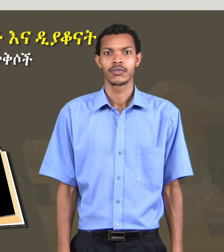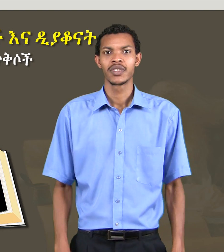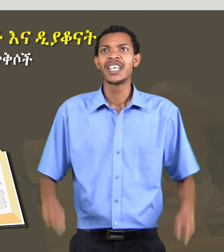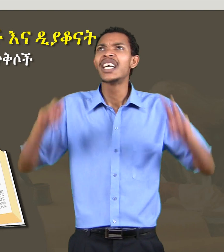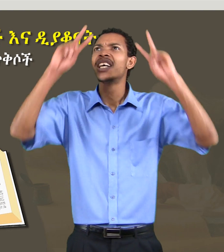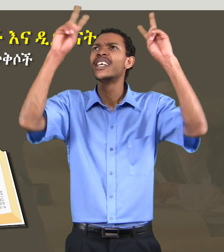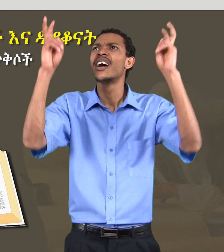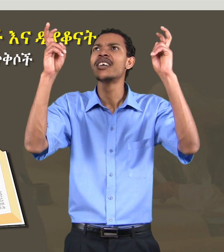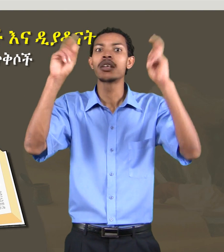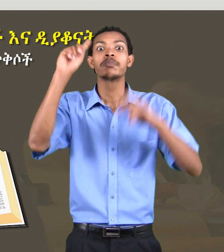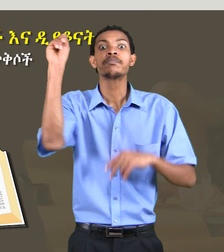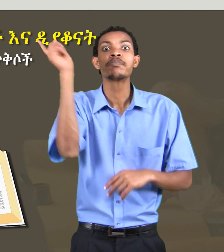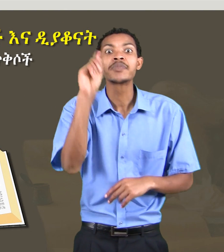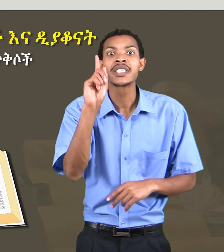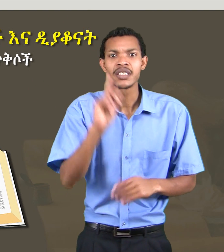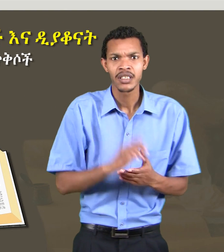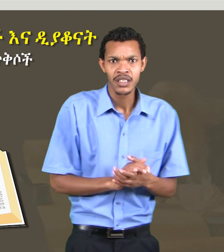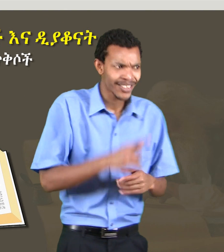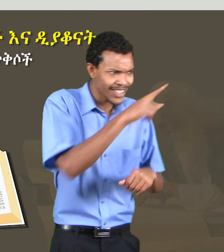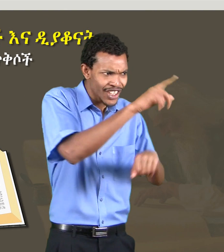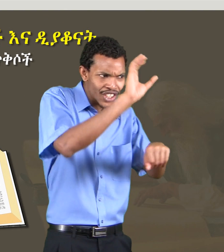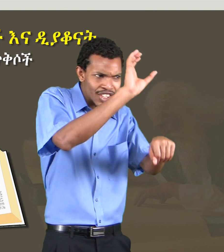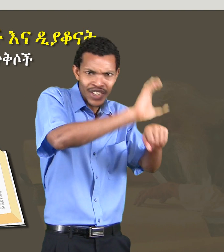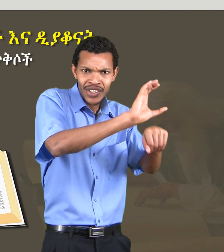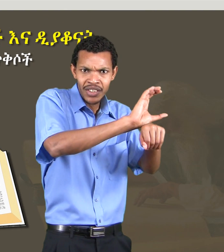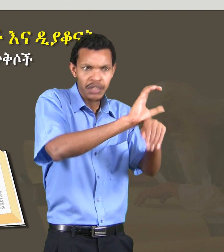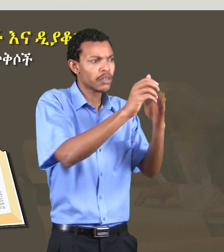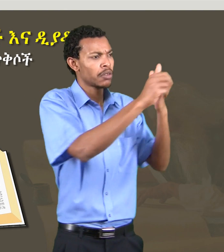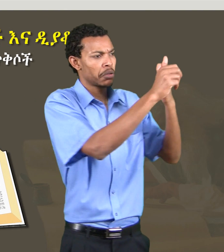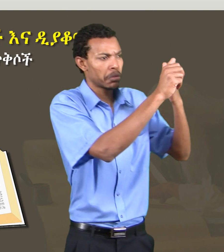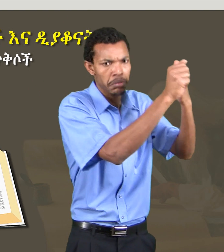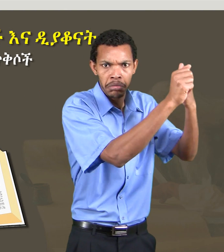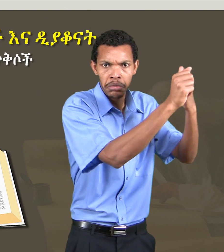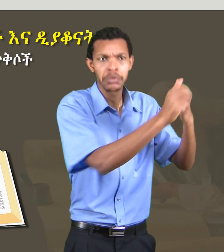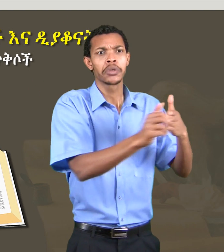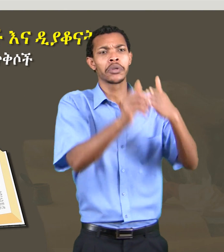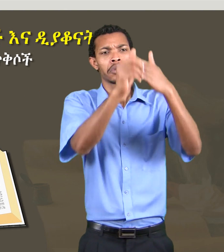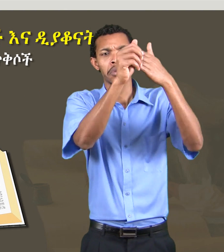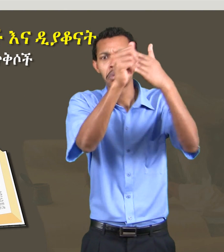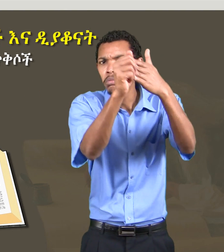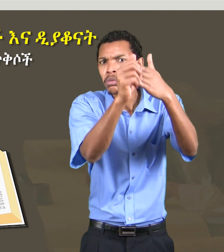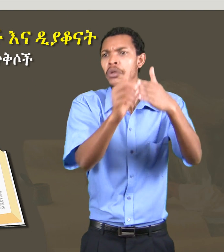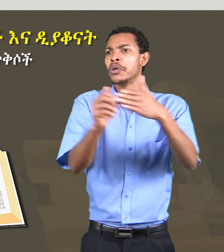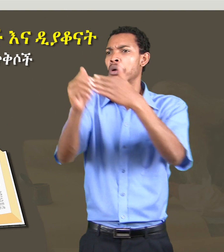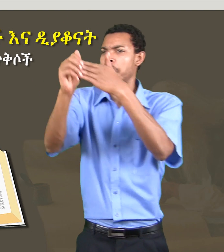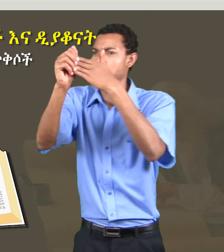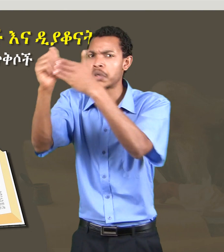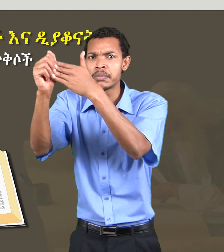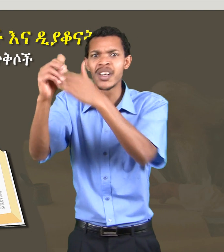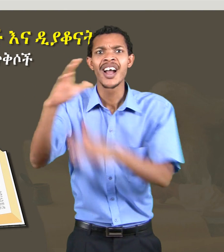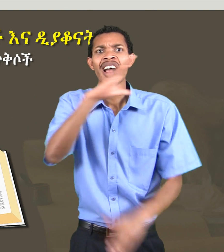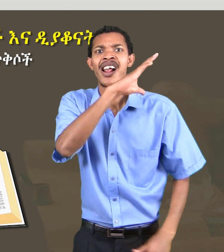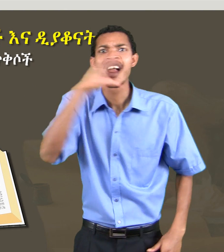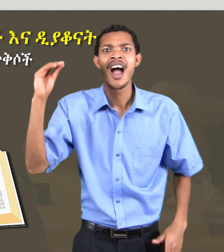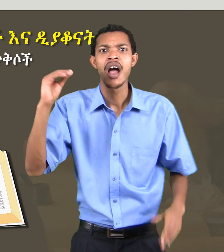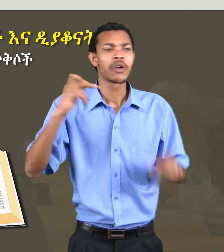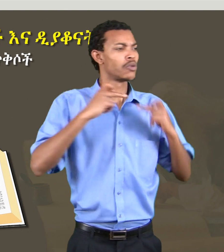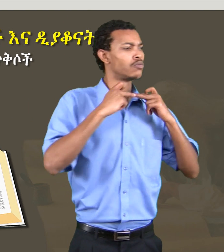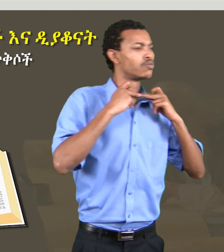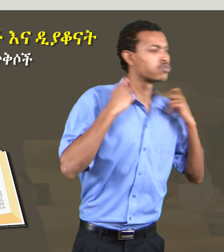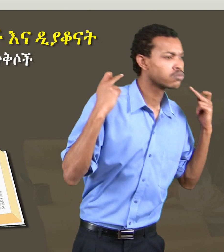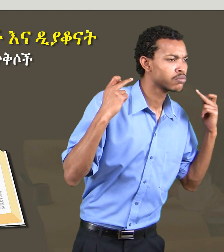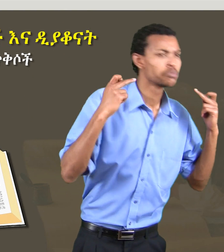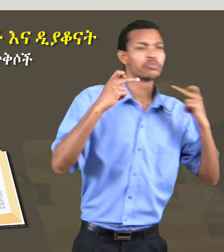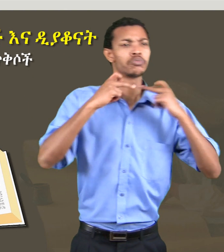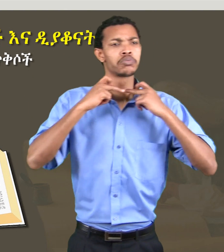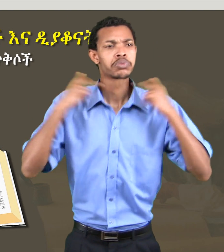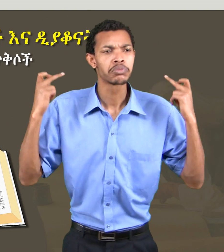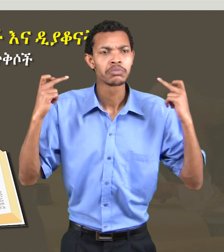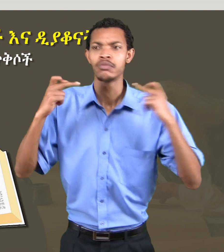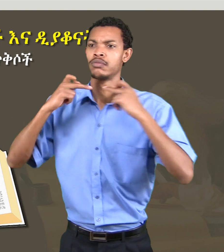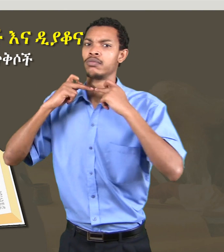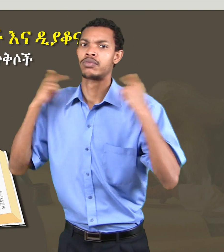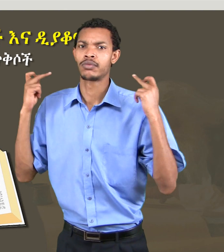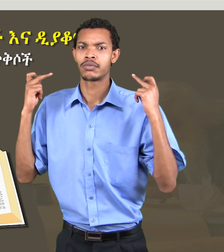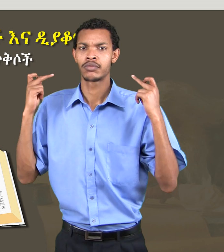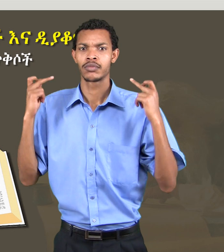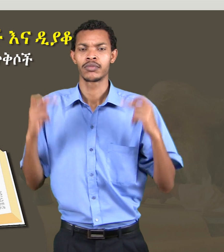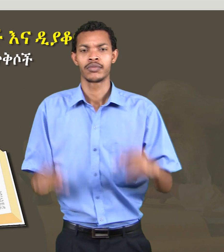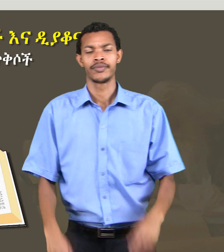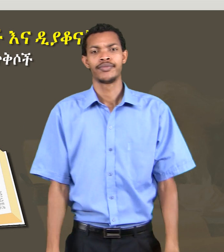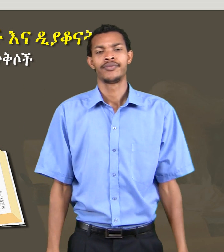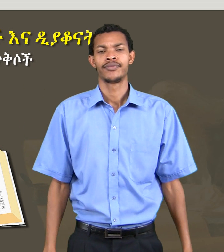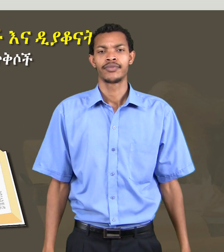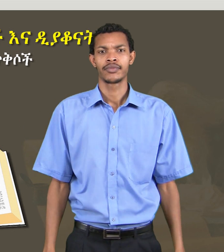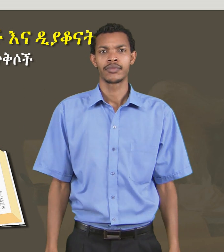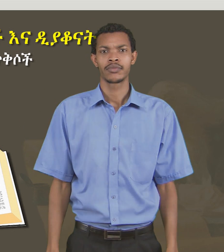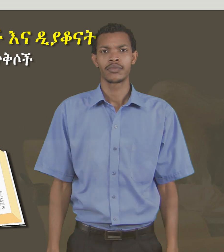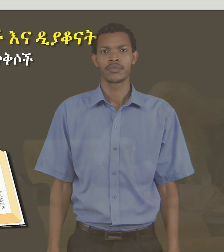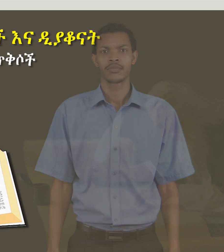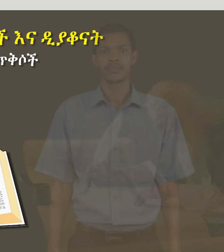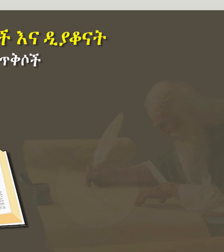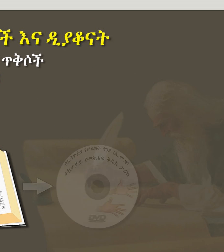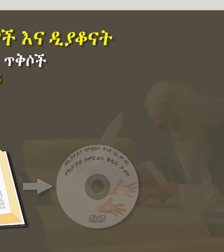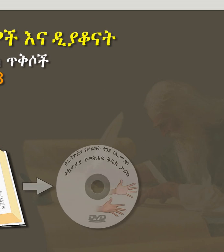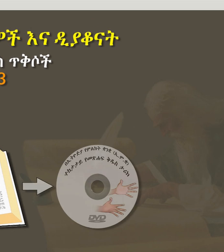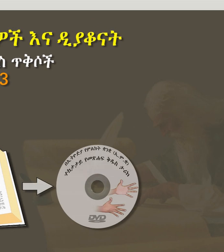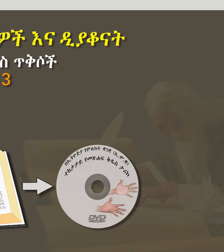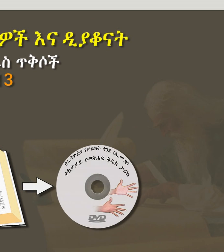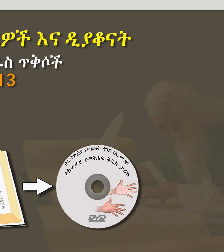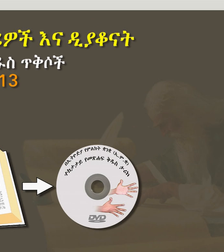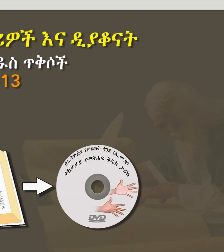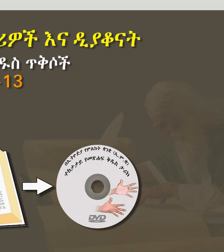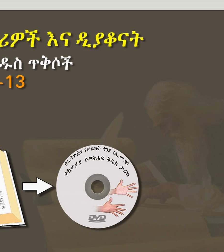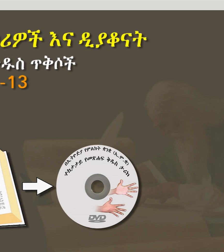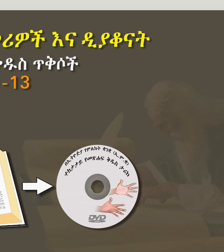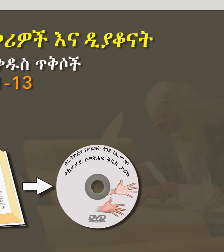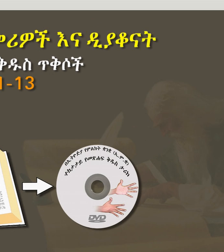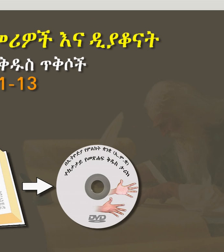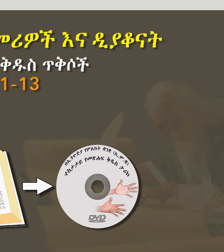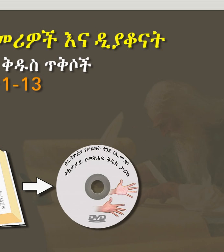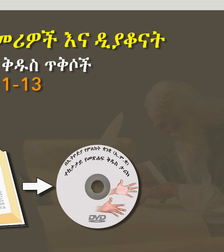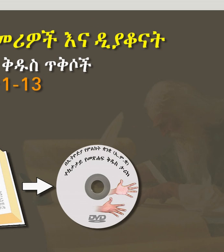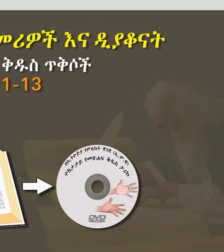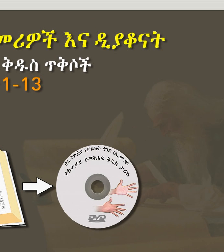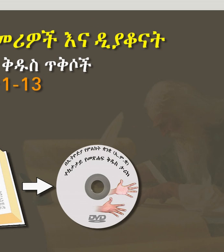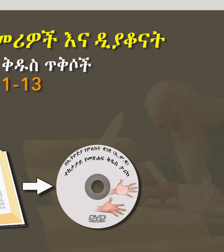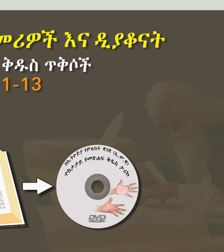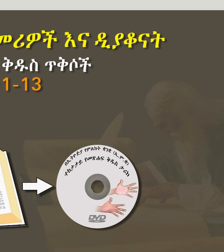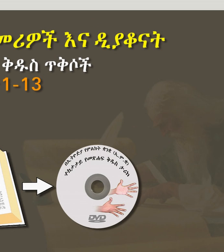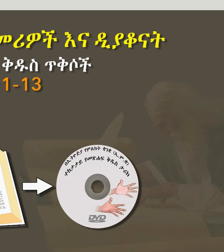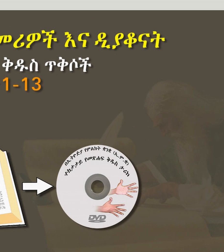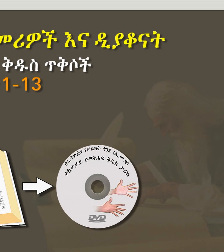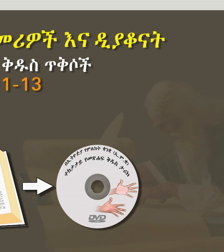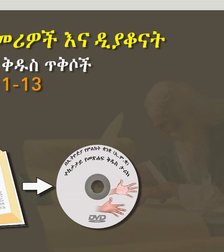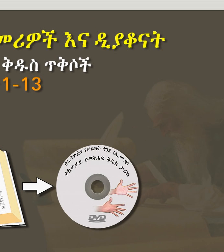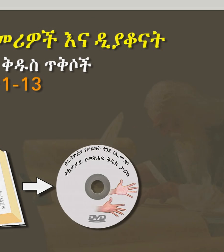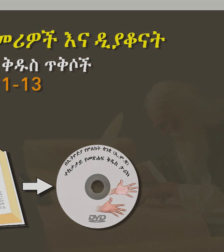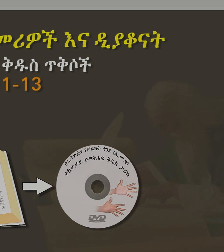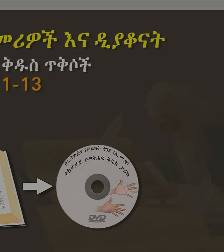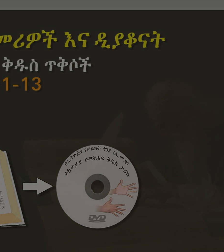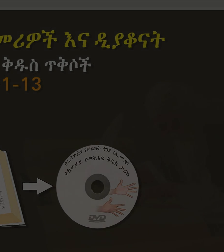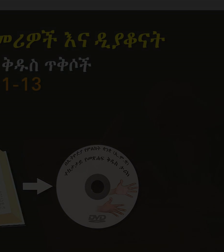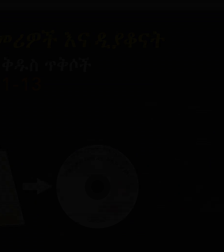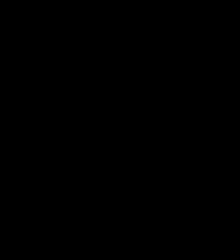Church leaders and the deacons